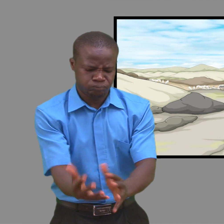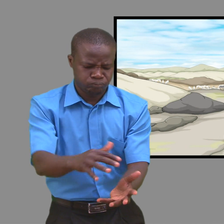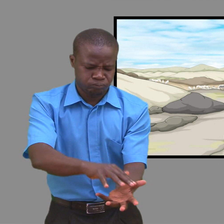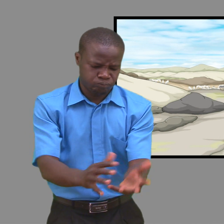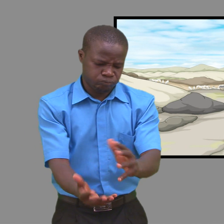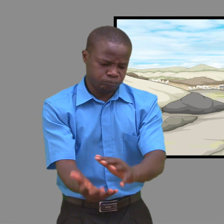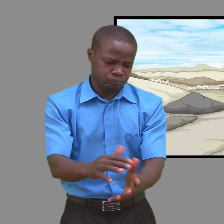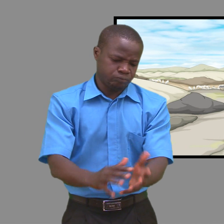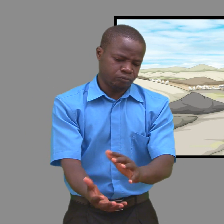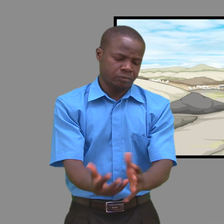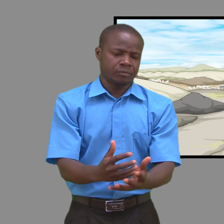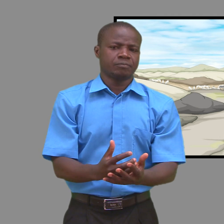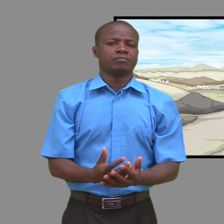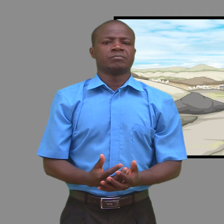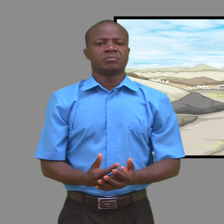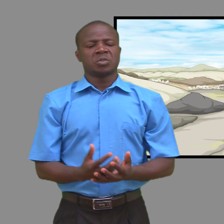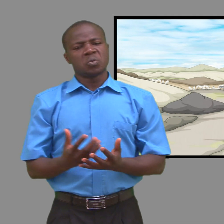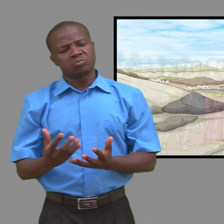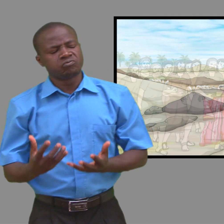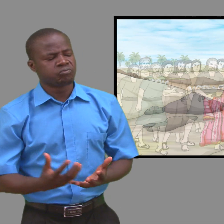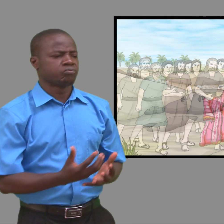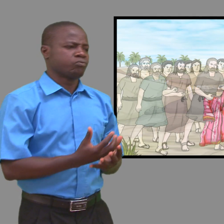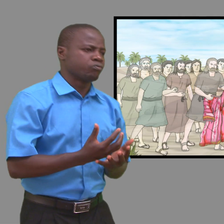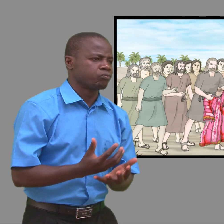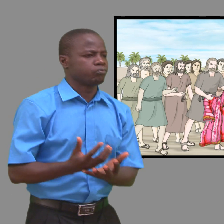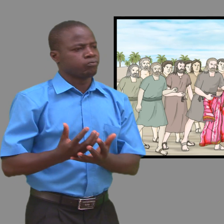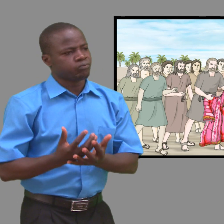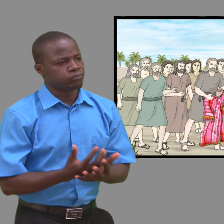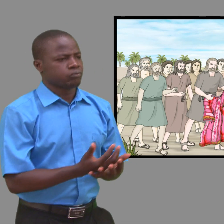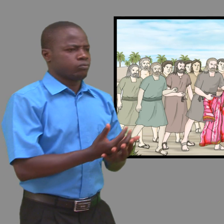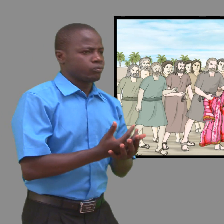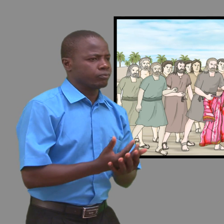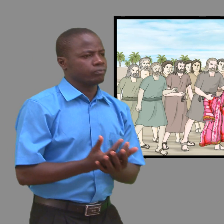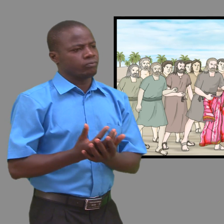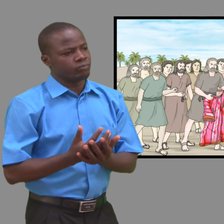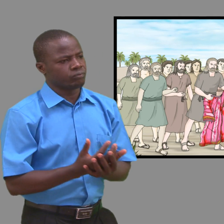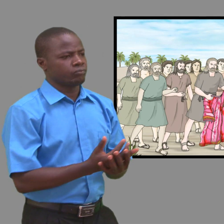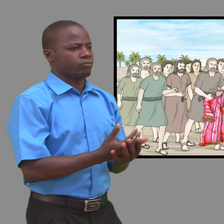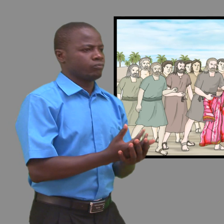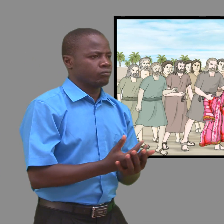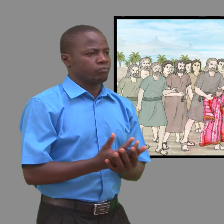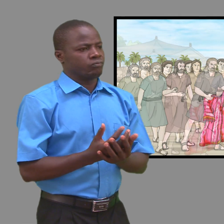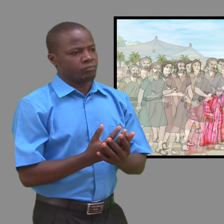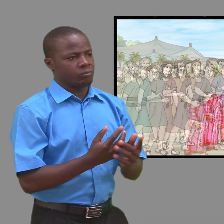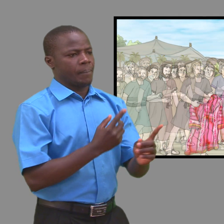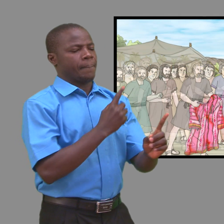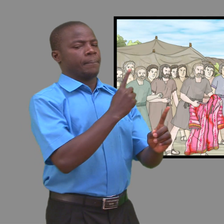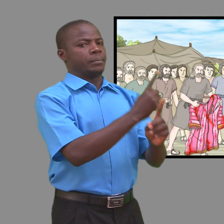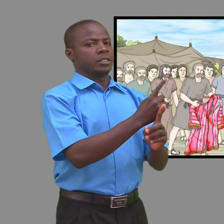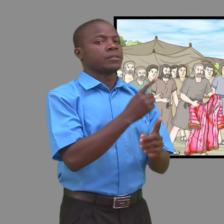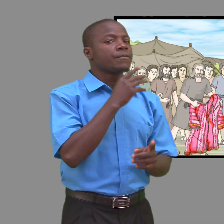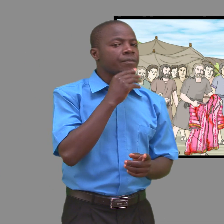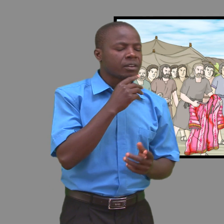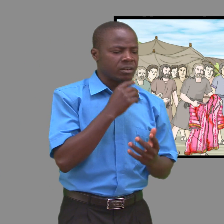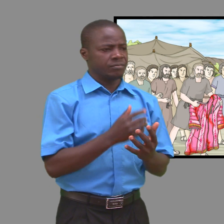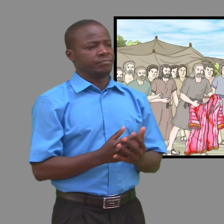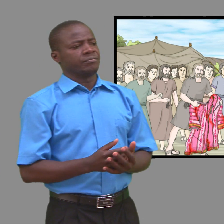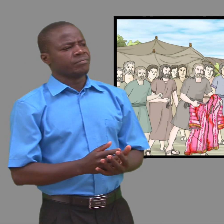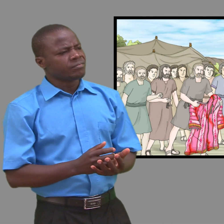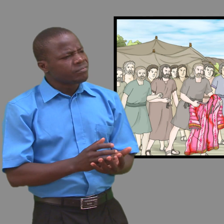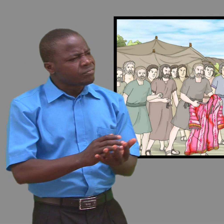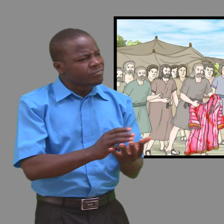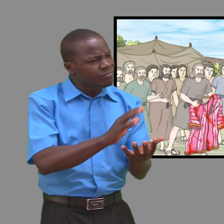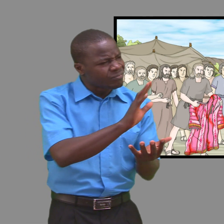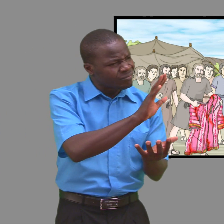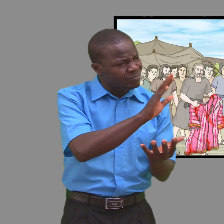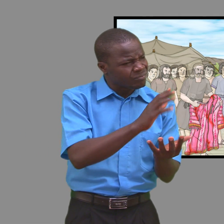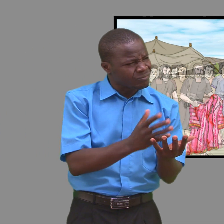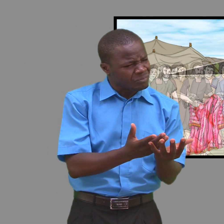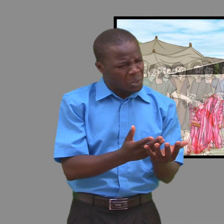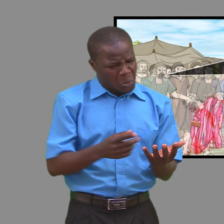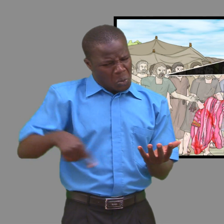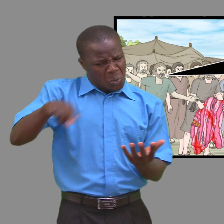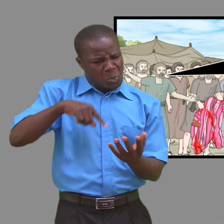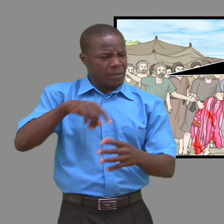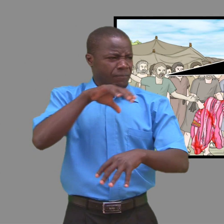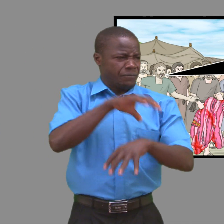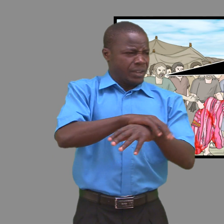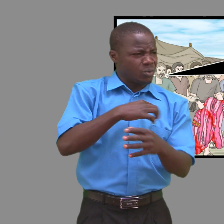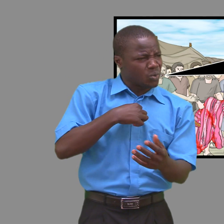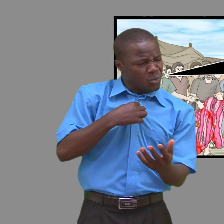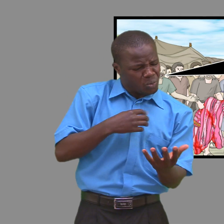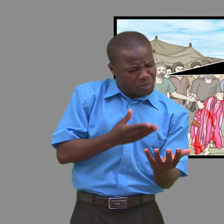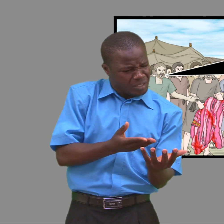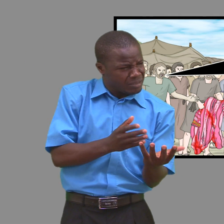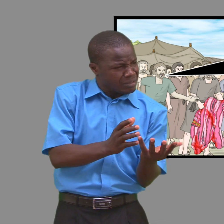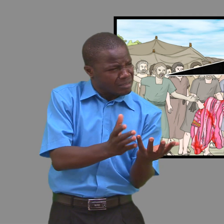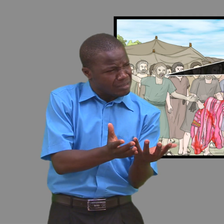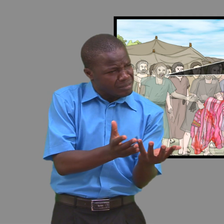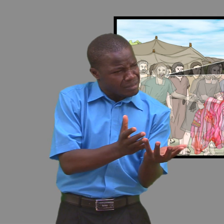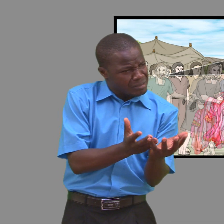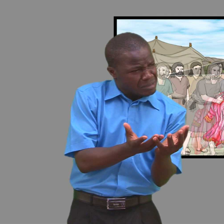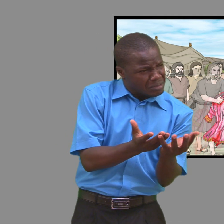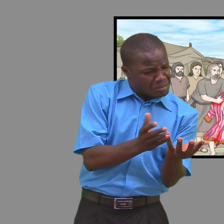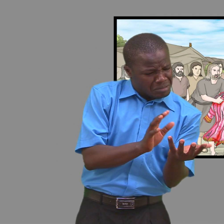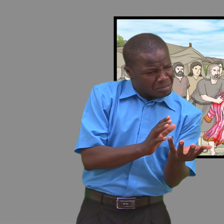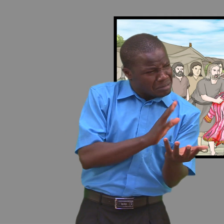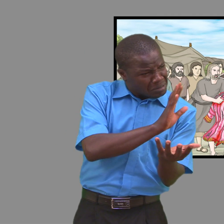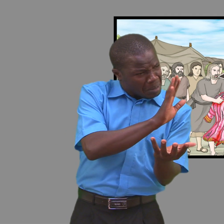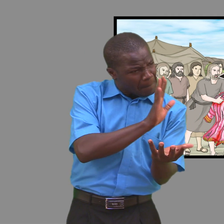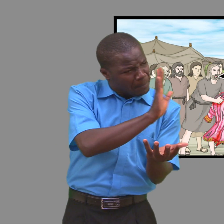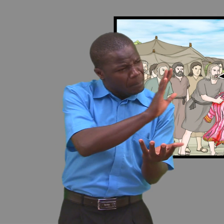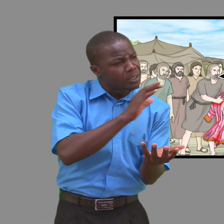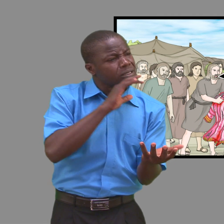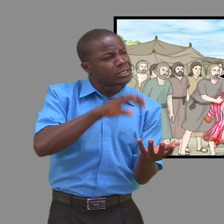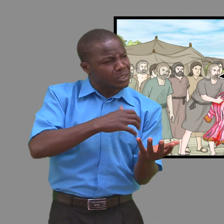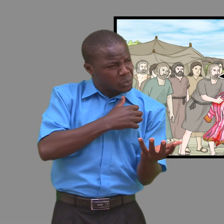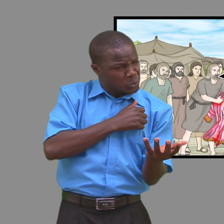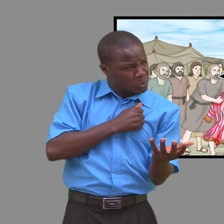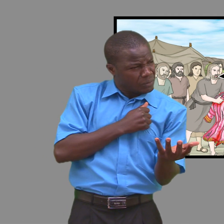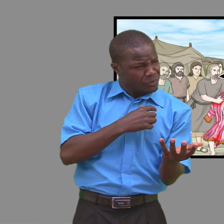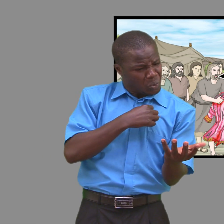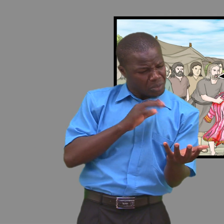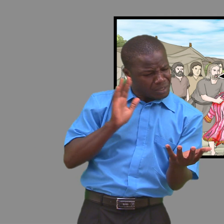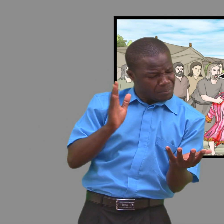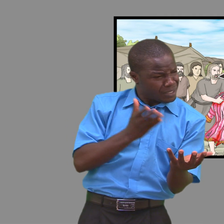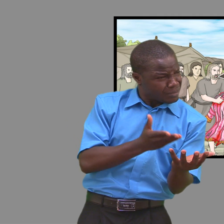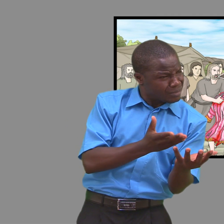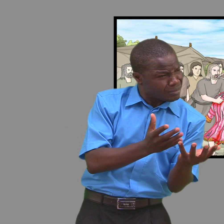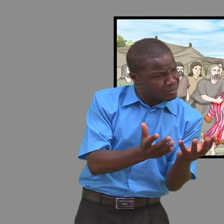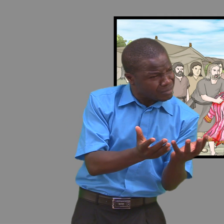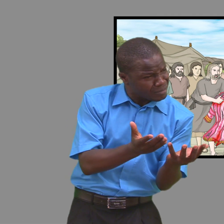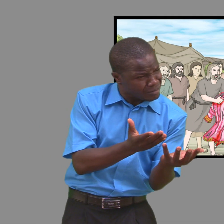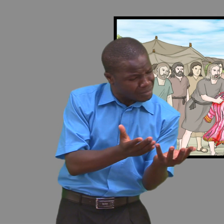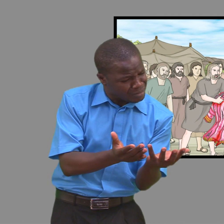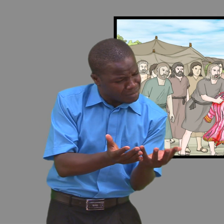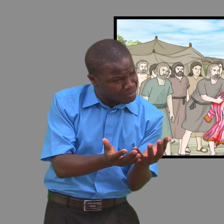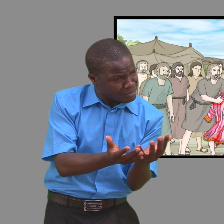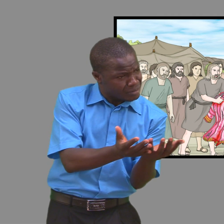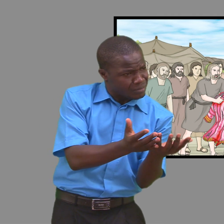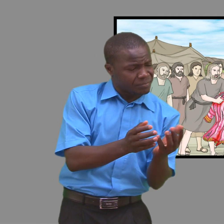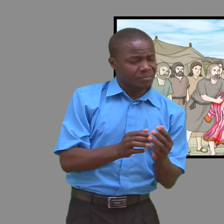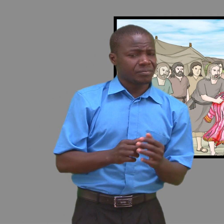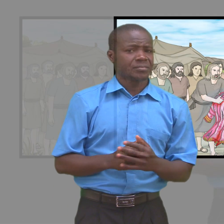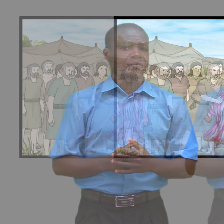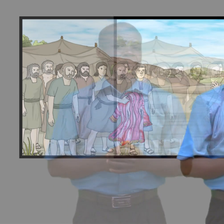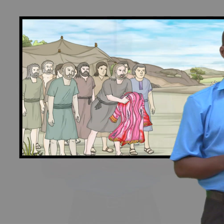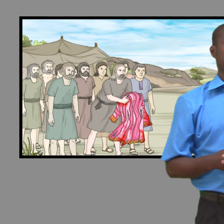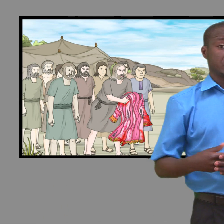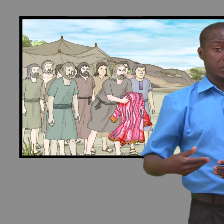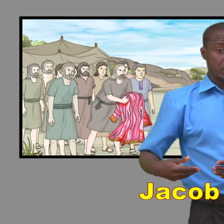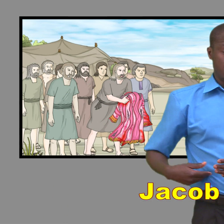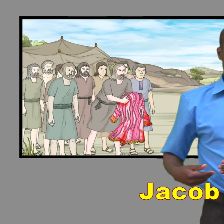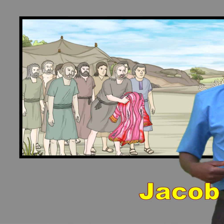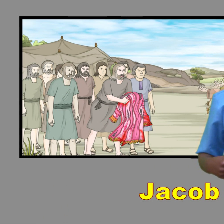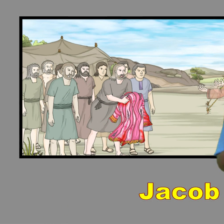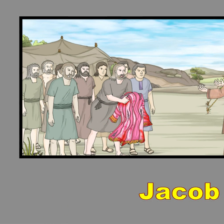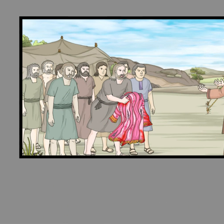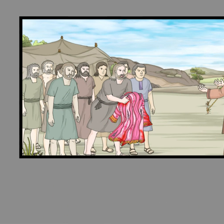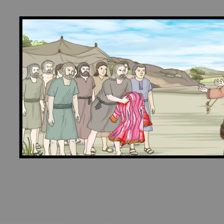They sent the robe of many colors to their father and said, “We found this. Examine it to see whether it is your son’s robe or not.”